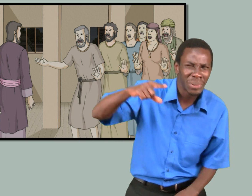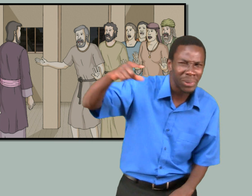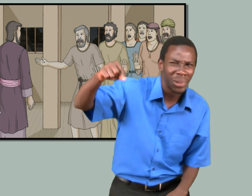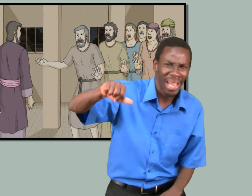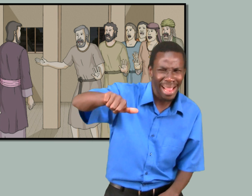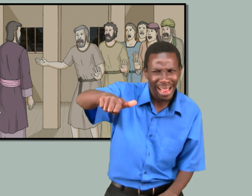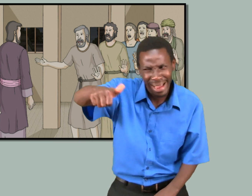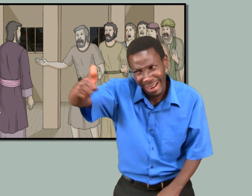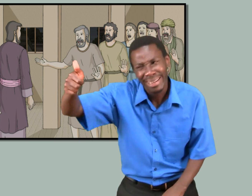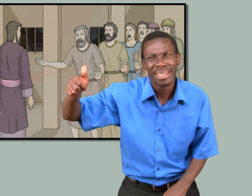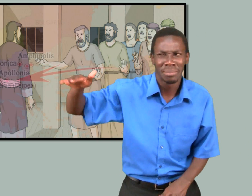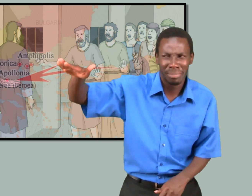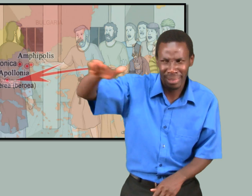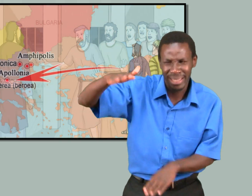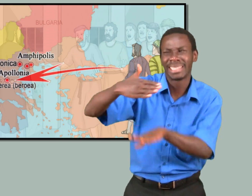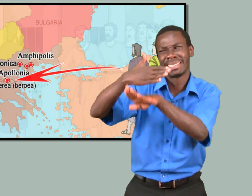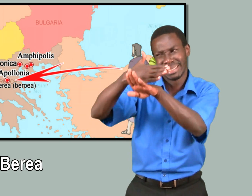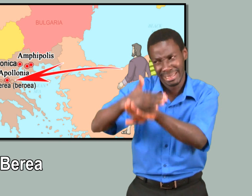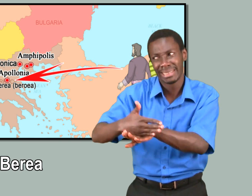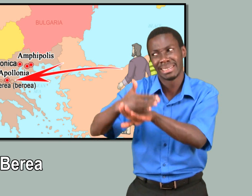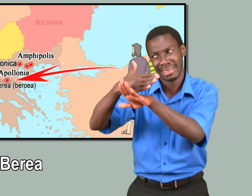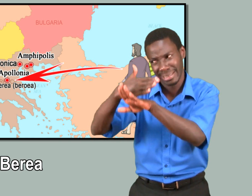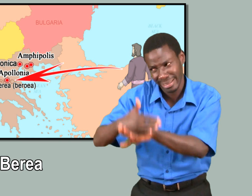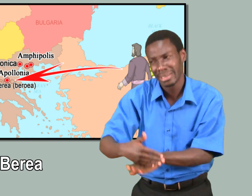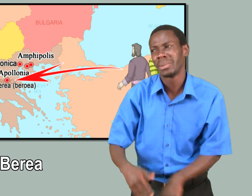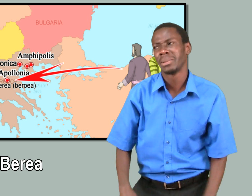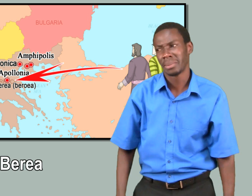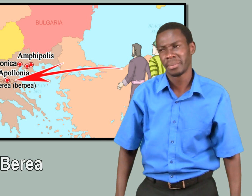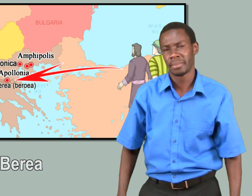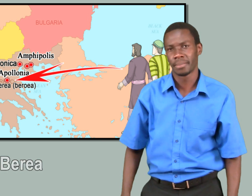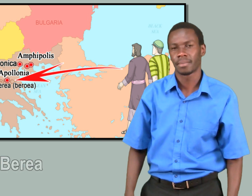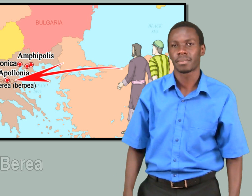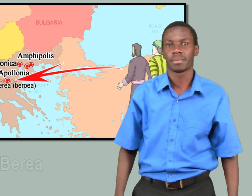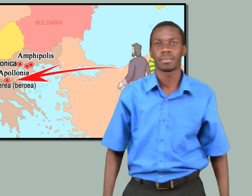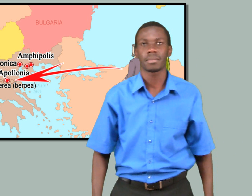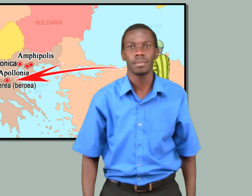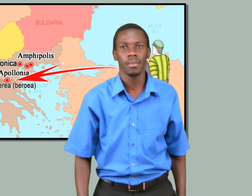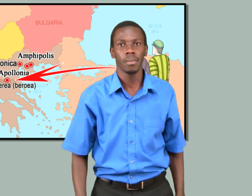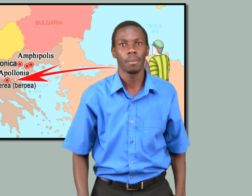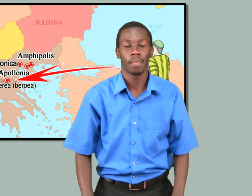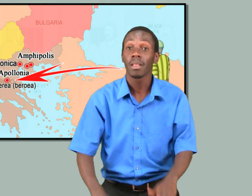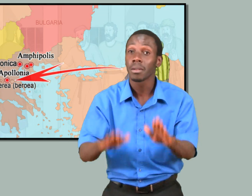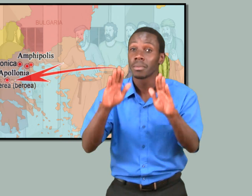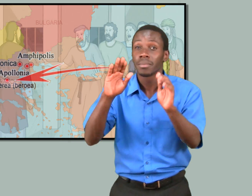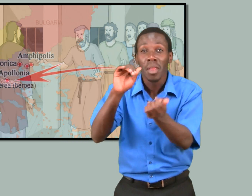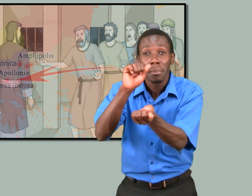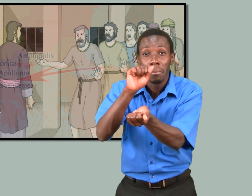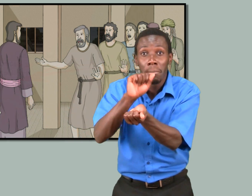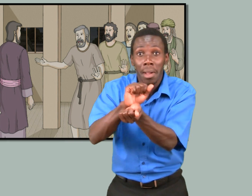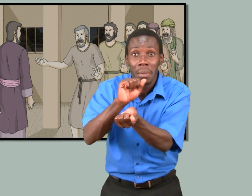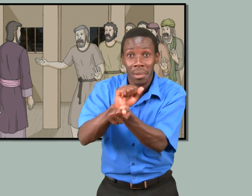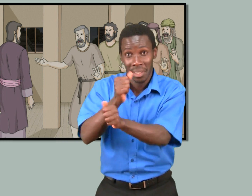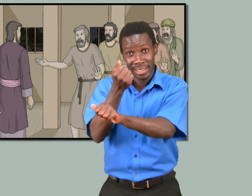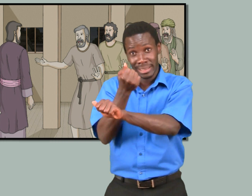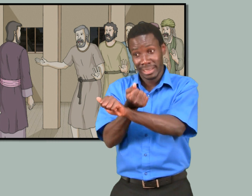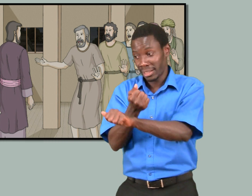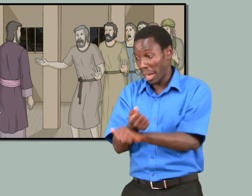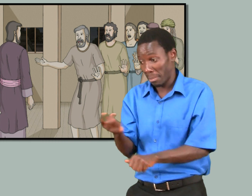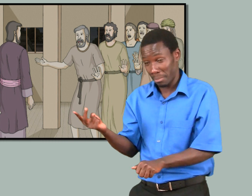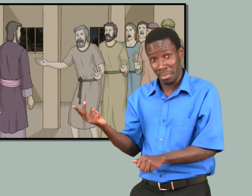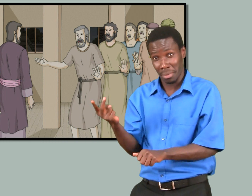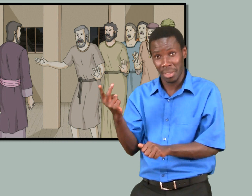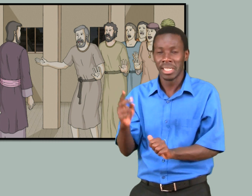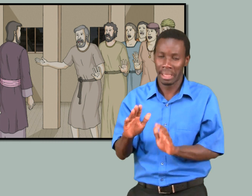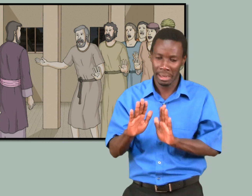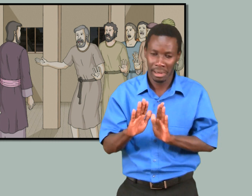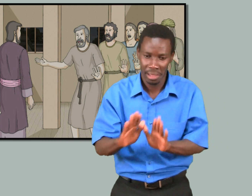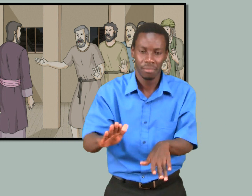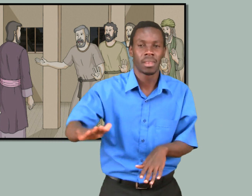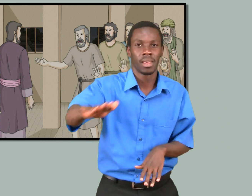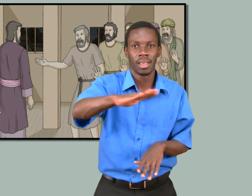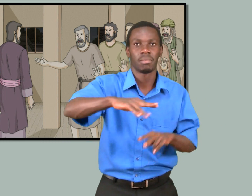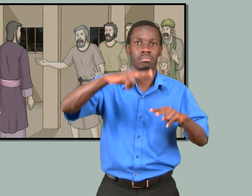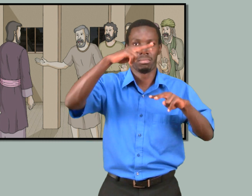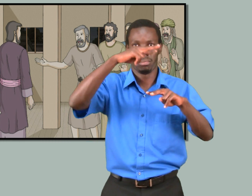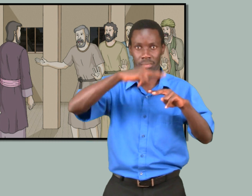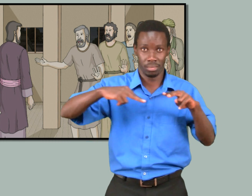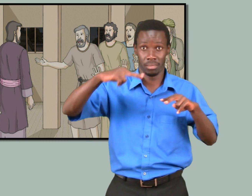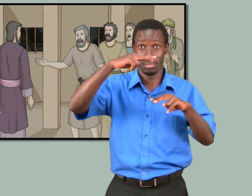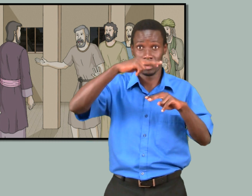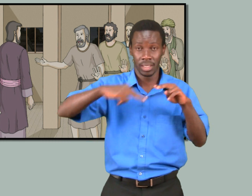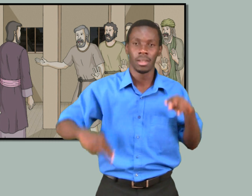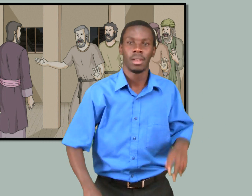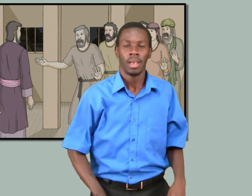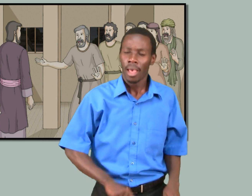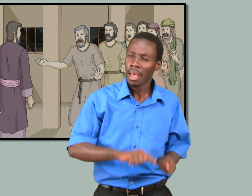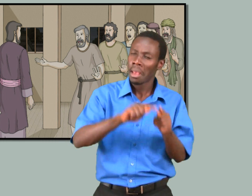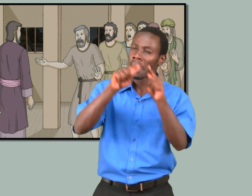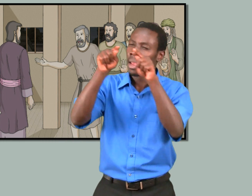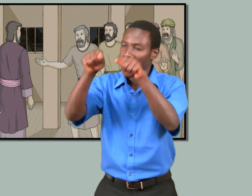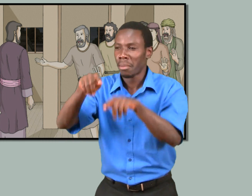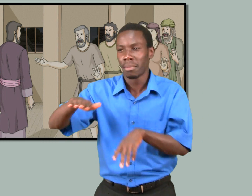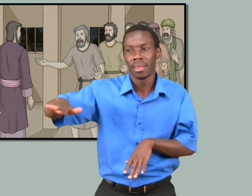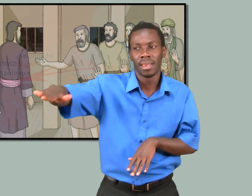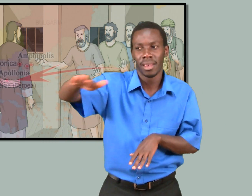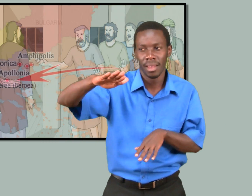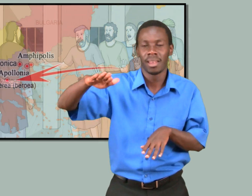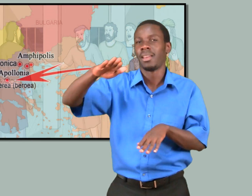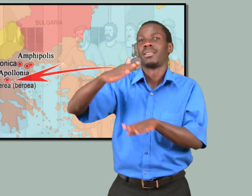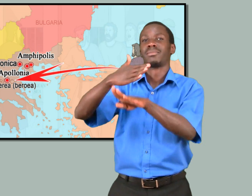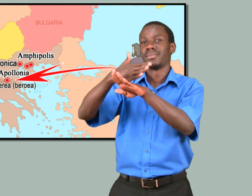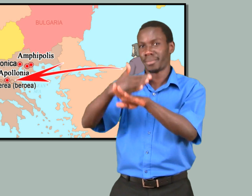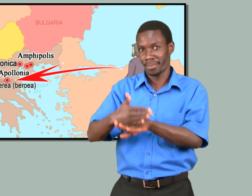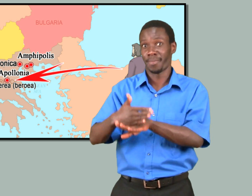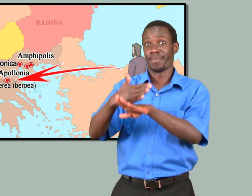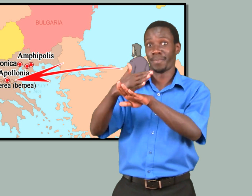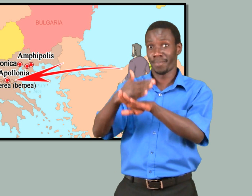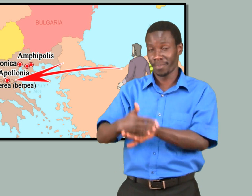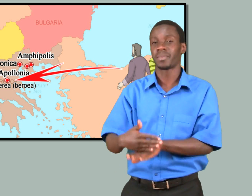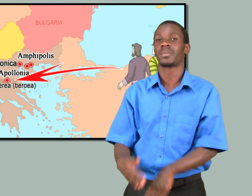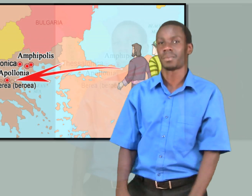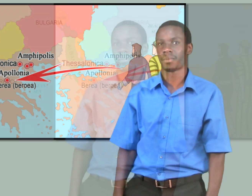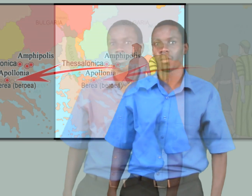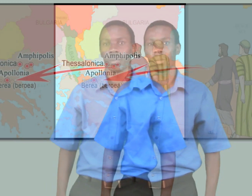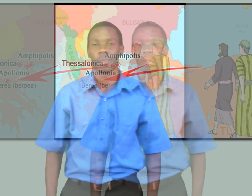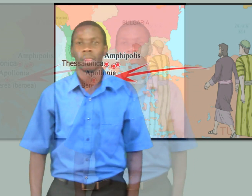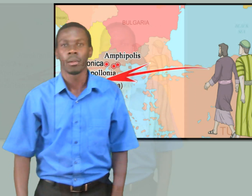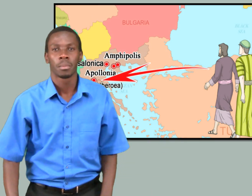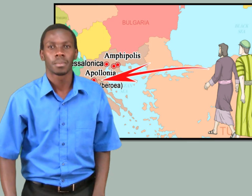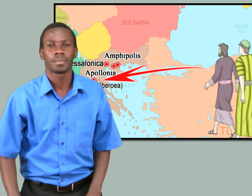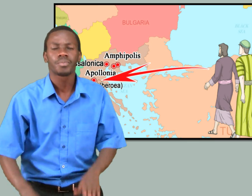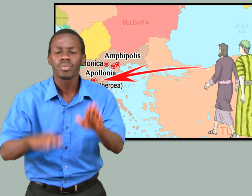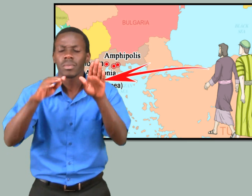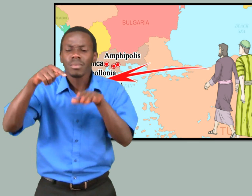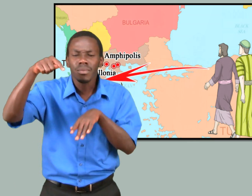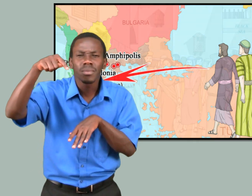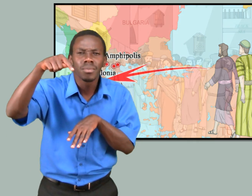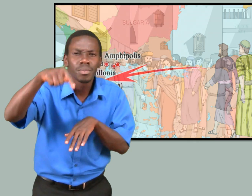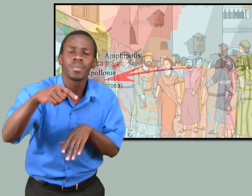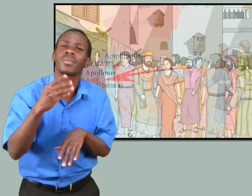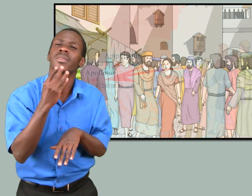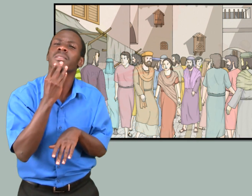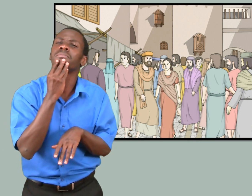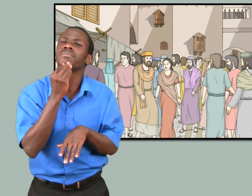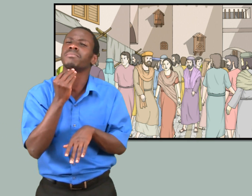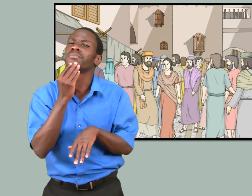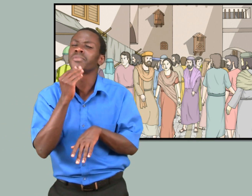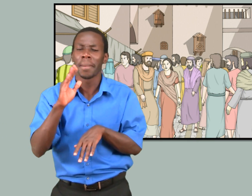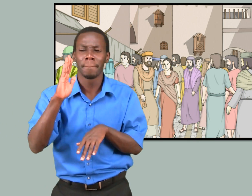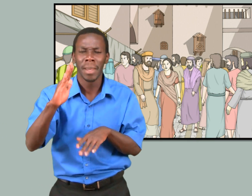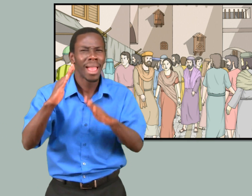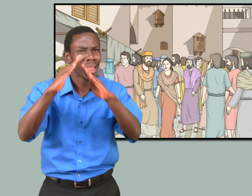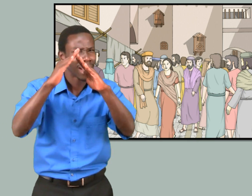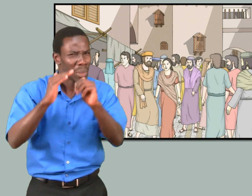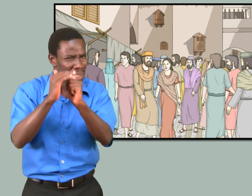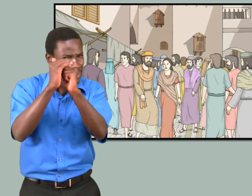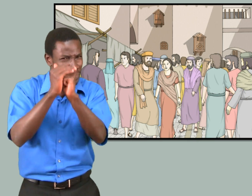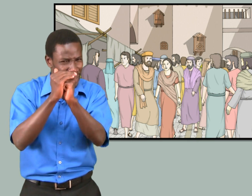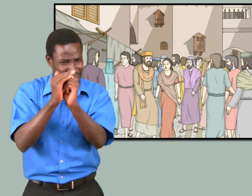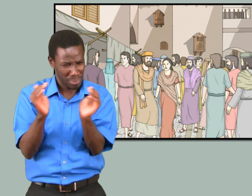As soon as night had fallen, the brothers sent Paul and Silas away to Berea.